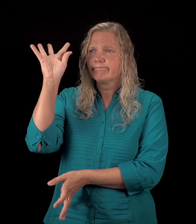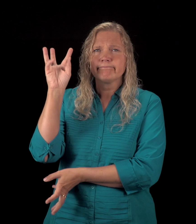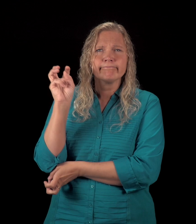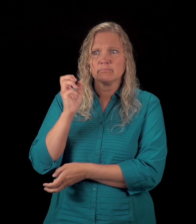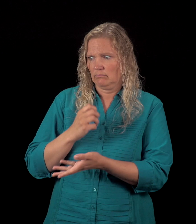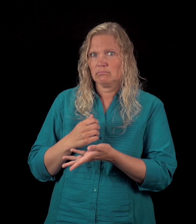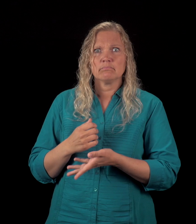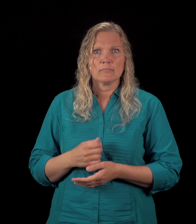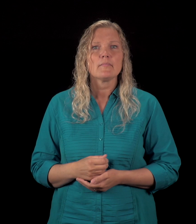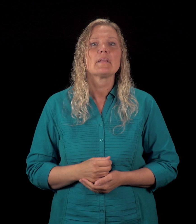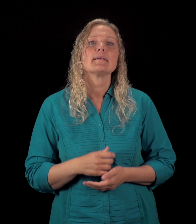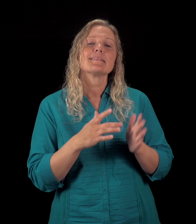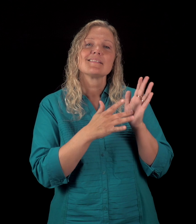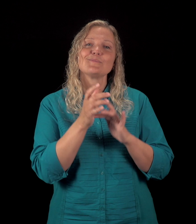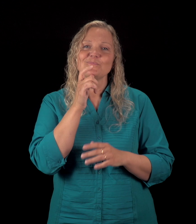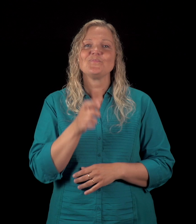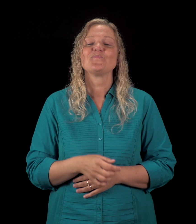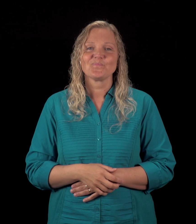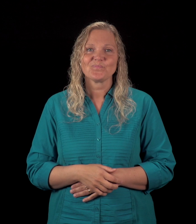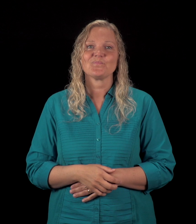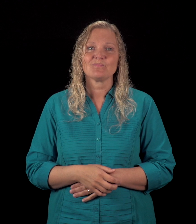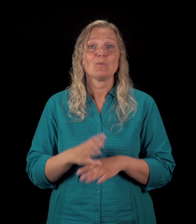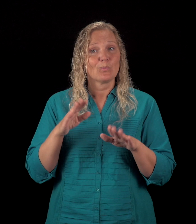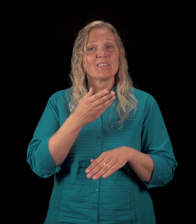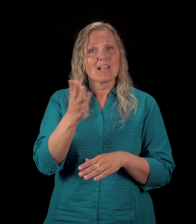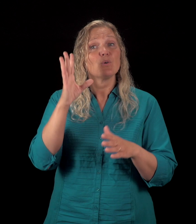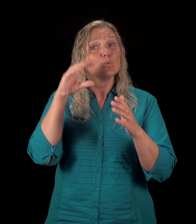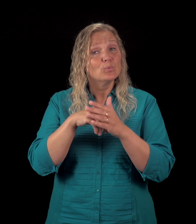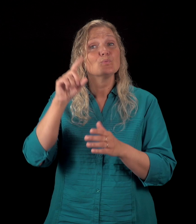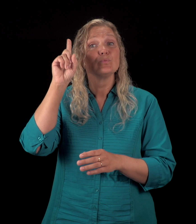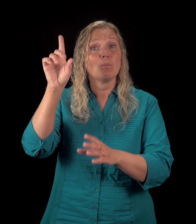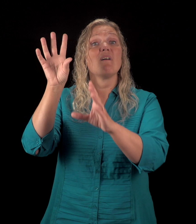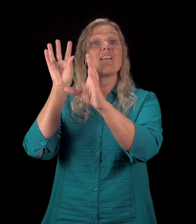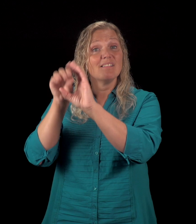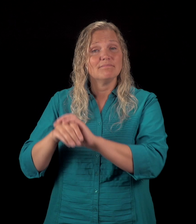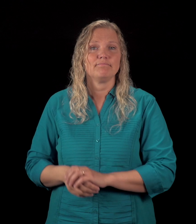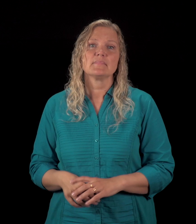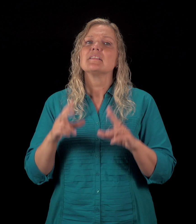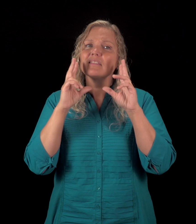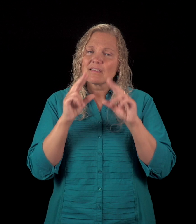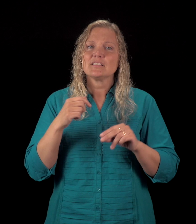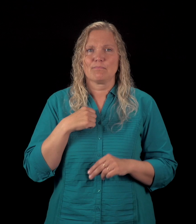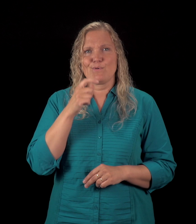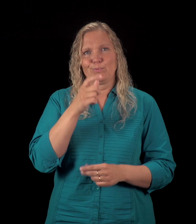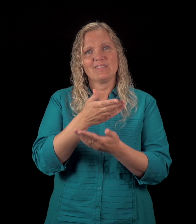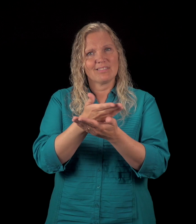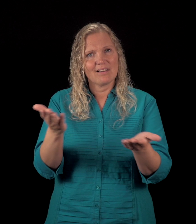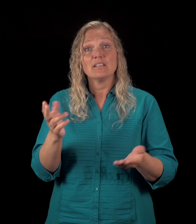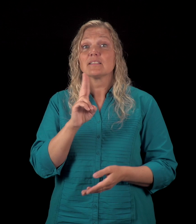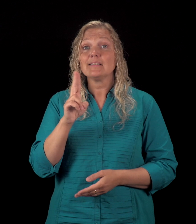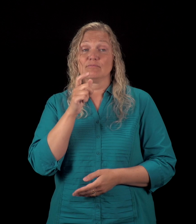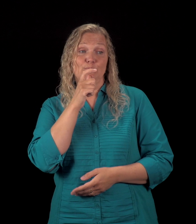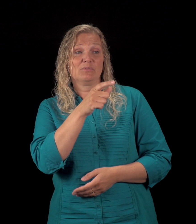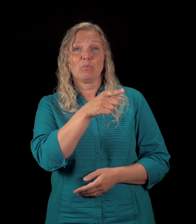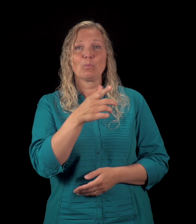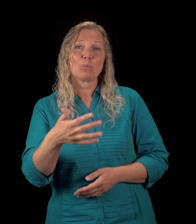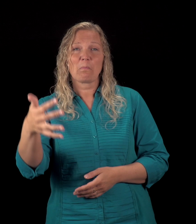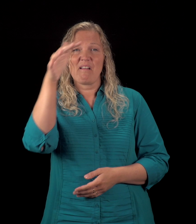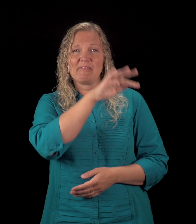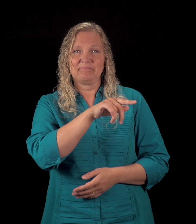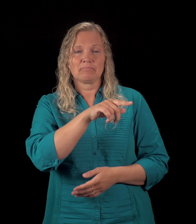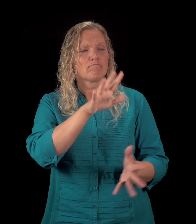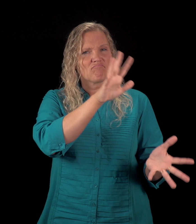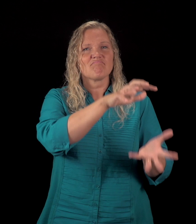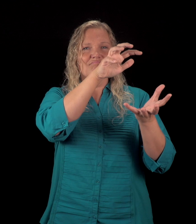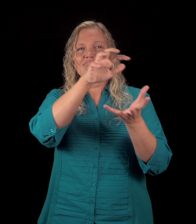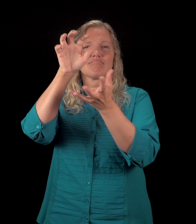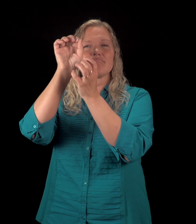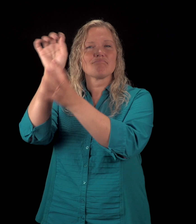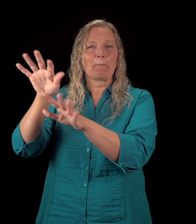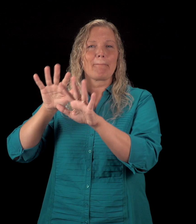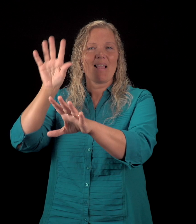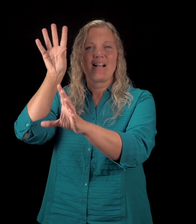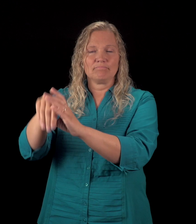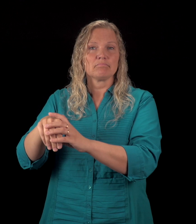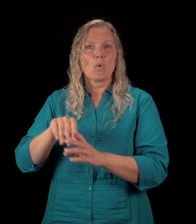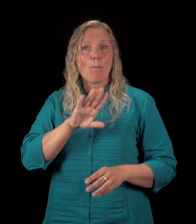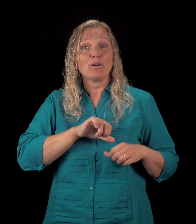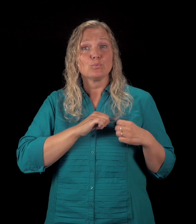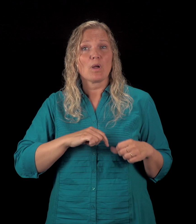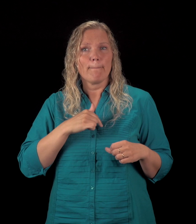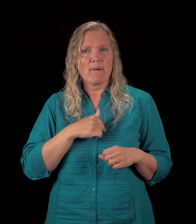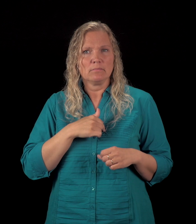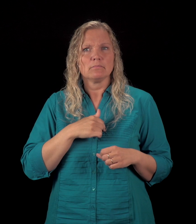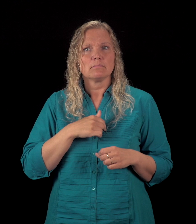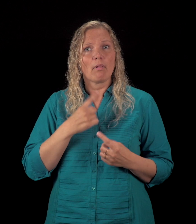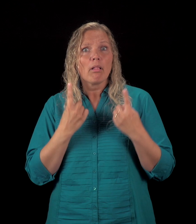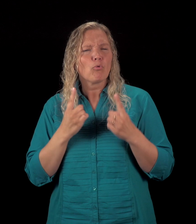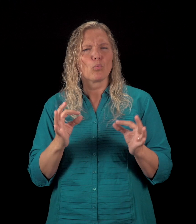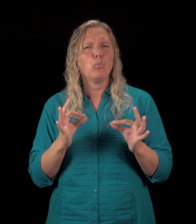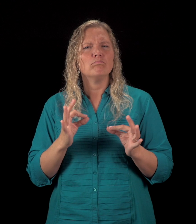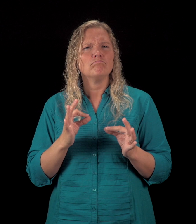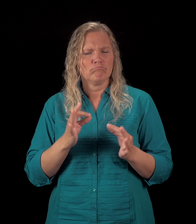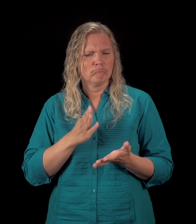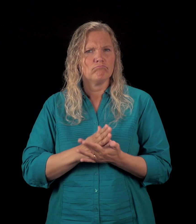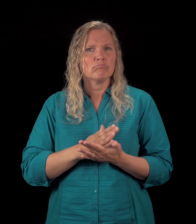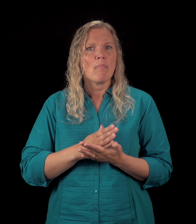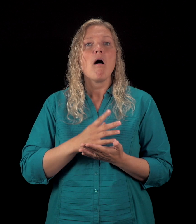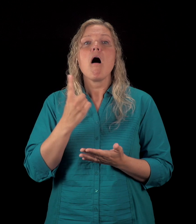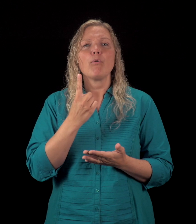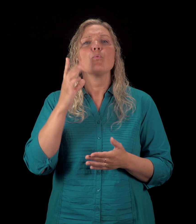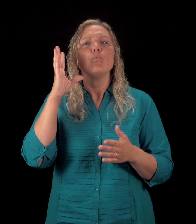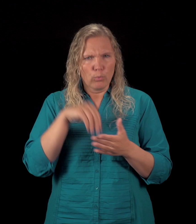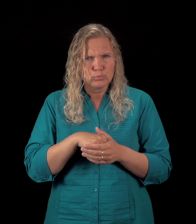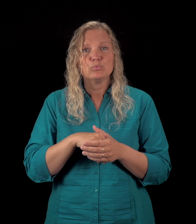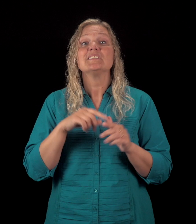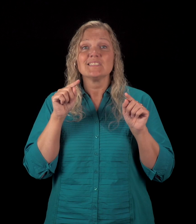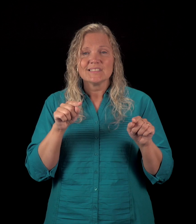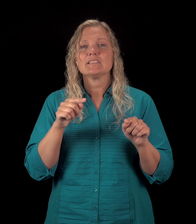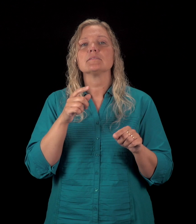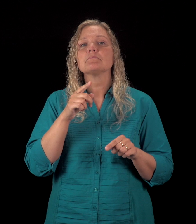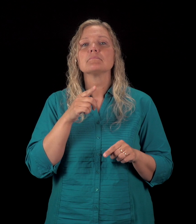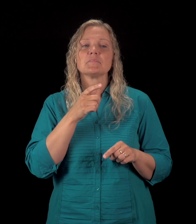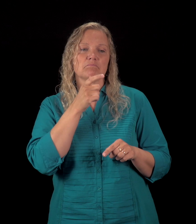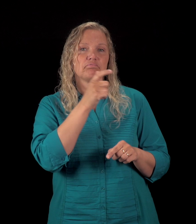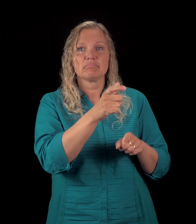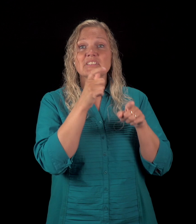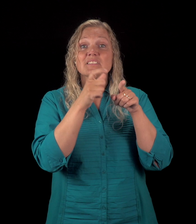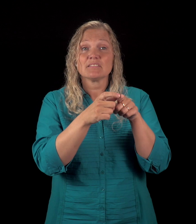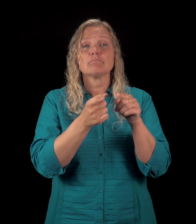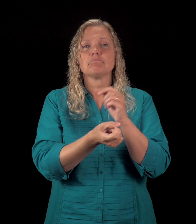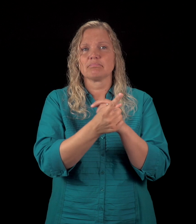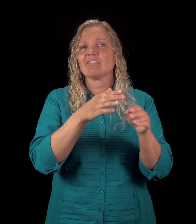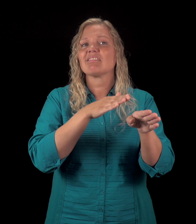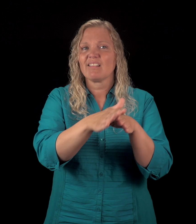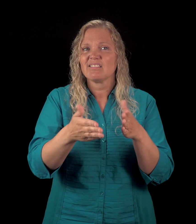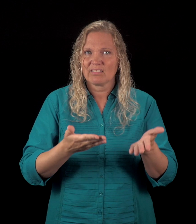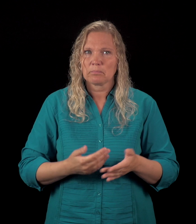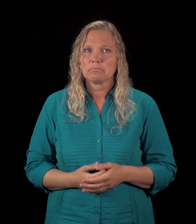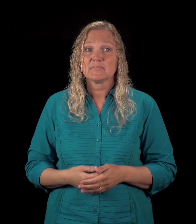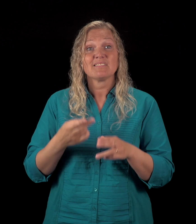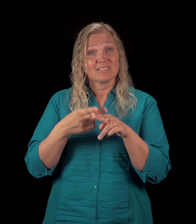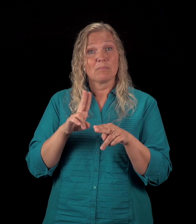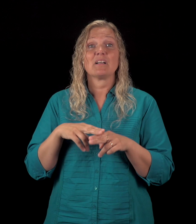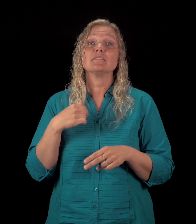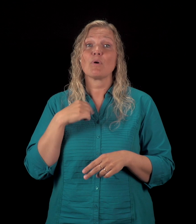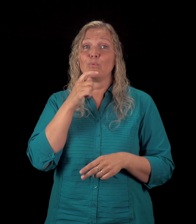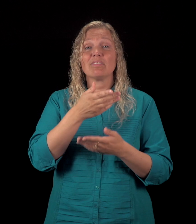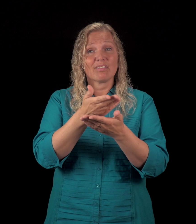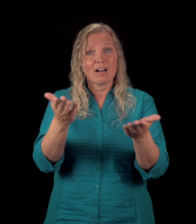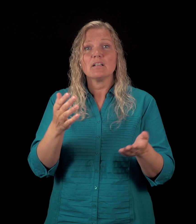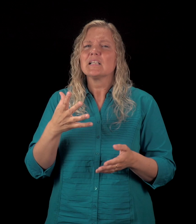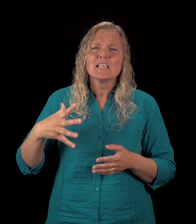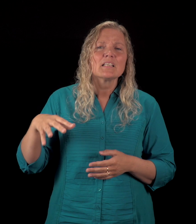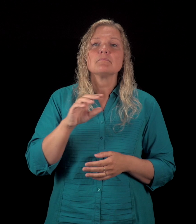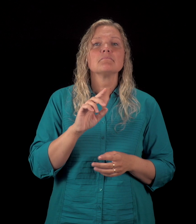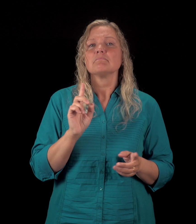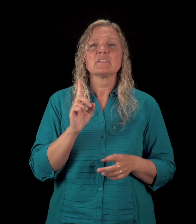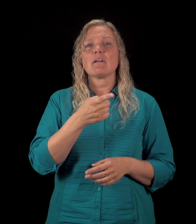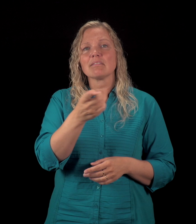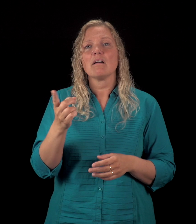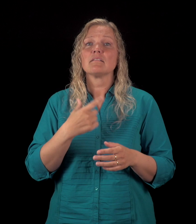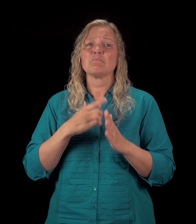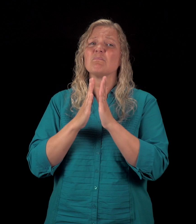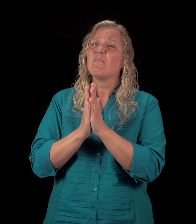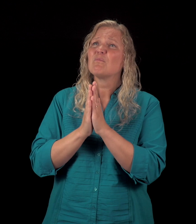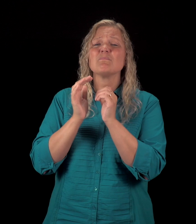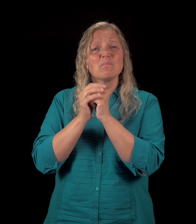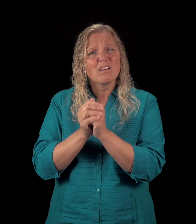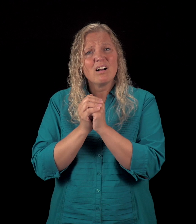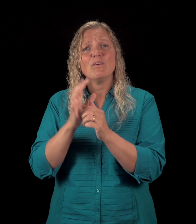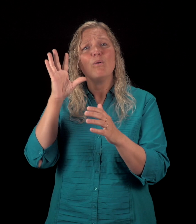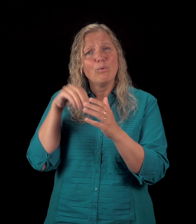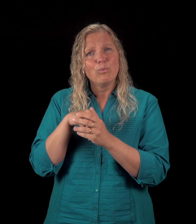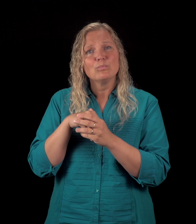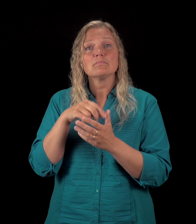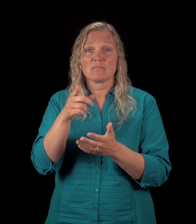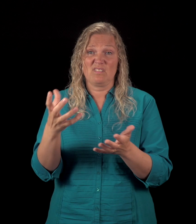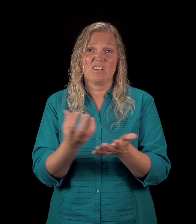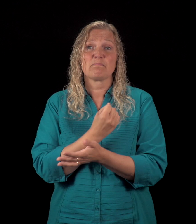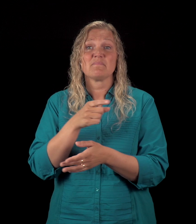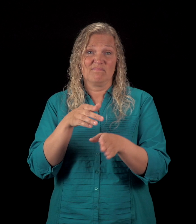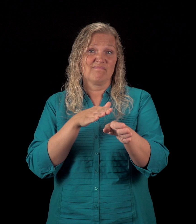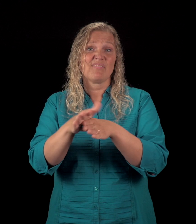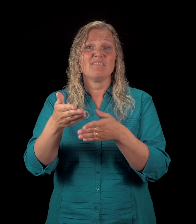“Truly I tell you that if anyone says to this mountain, ‘Be lifted up and thrown into the sea,’ and has no doubt in his heart but believes that it will happen, it will be done for him.